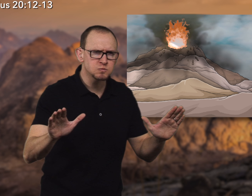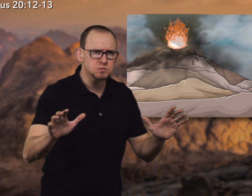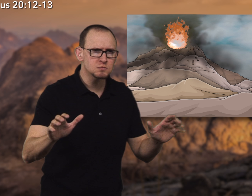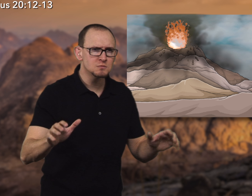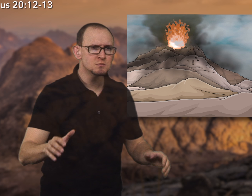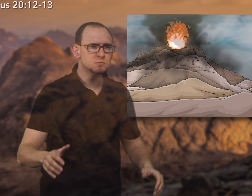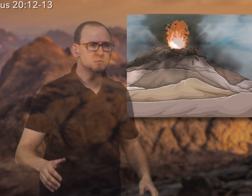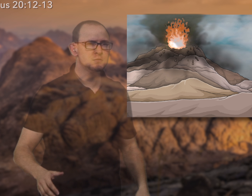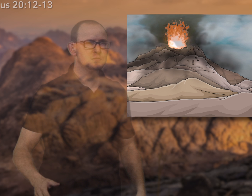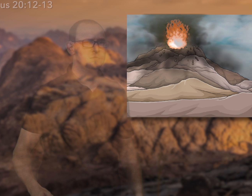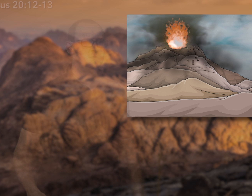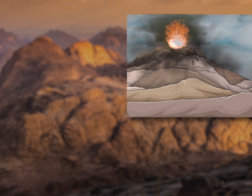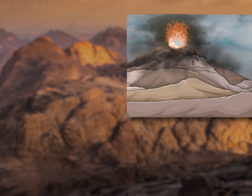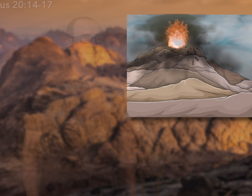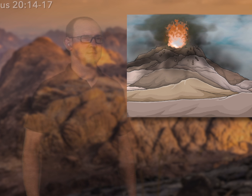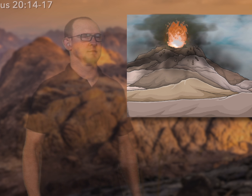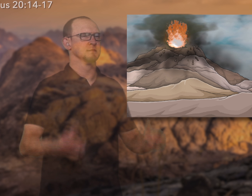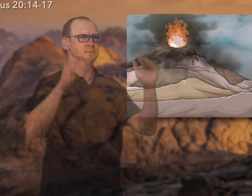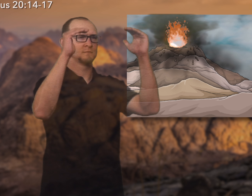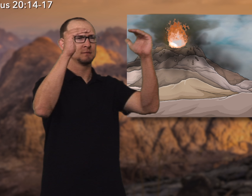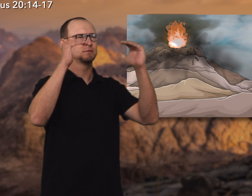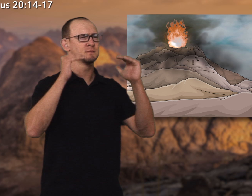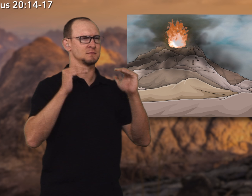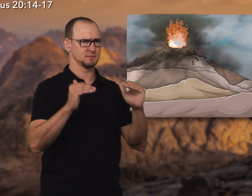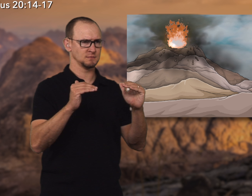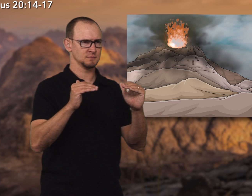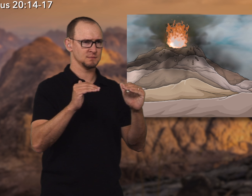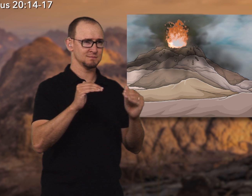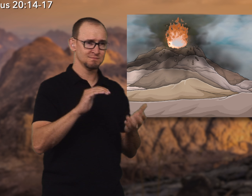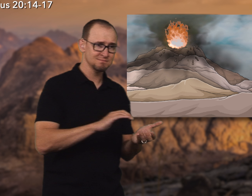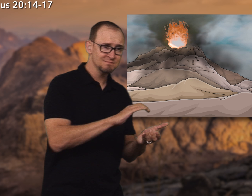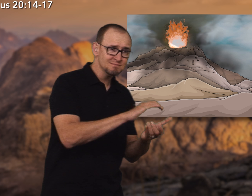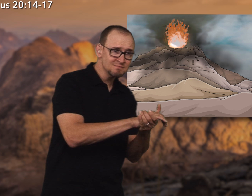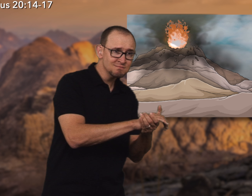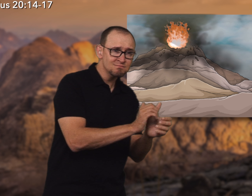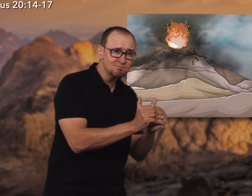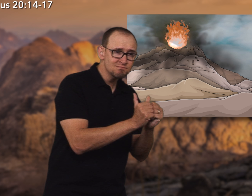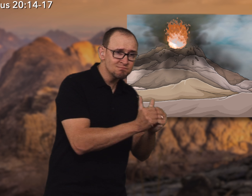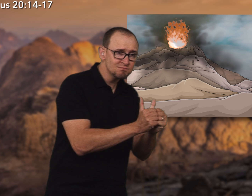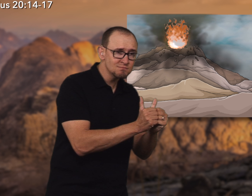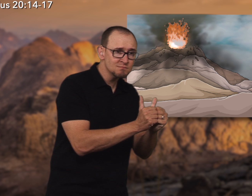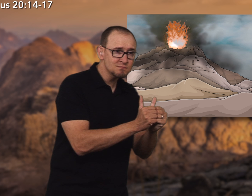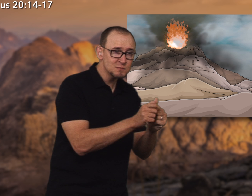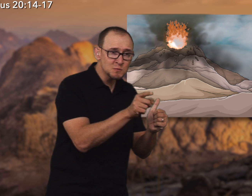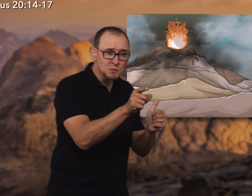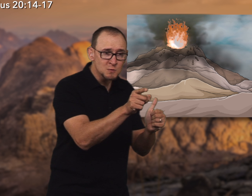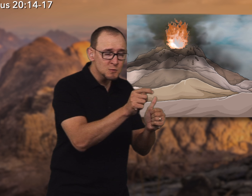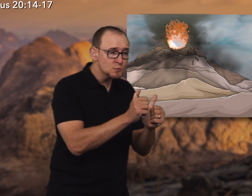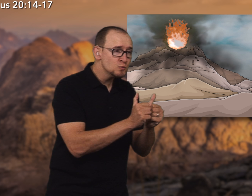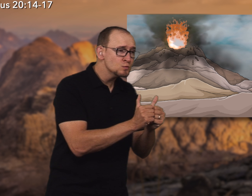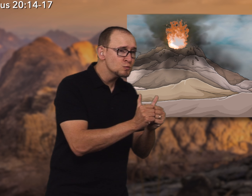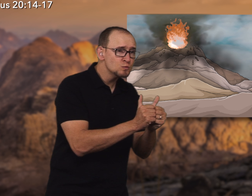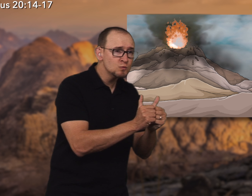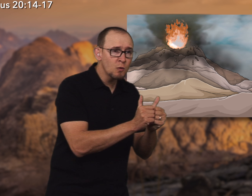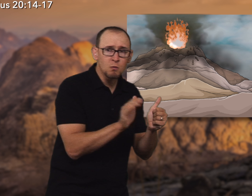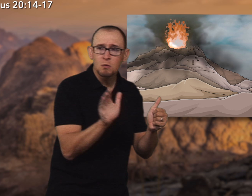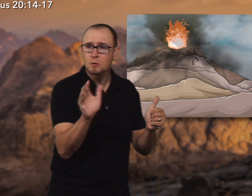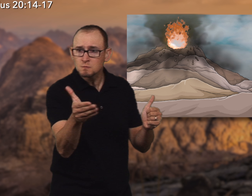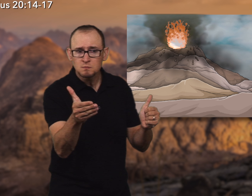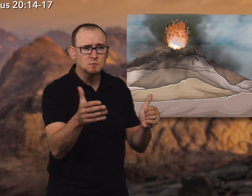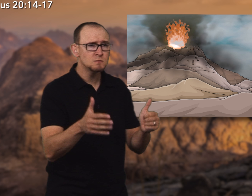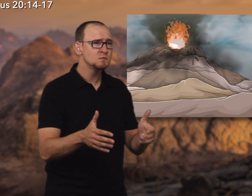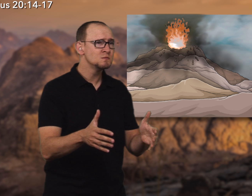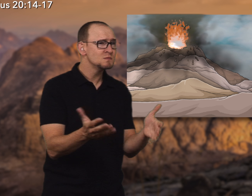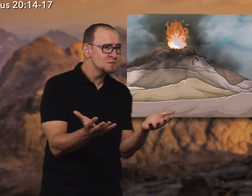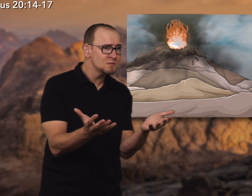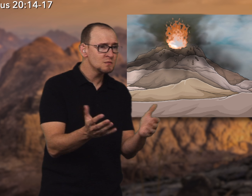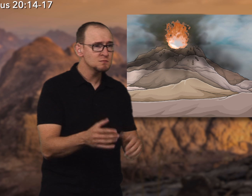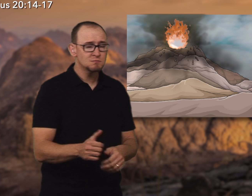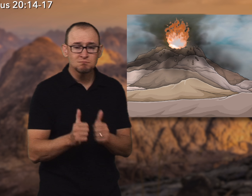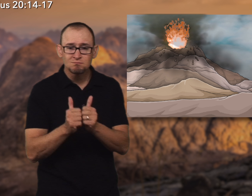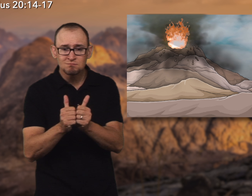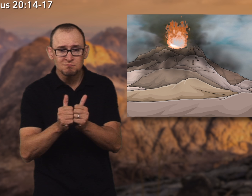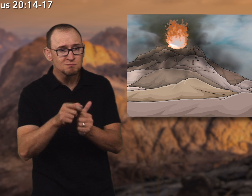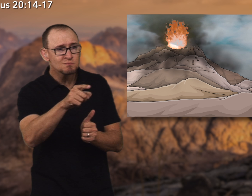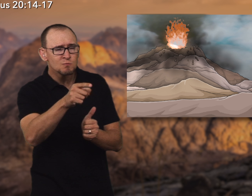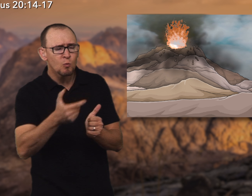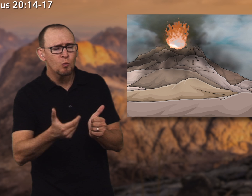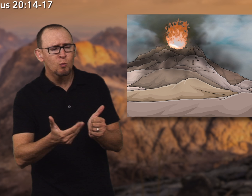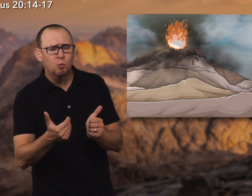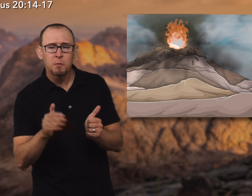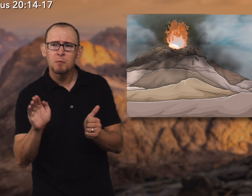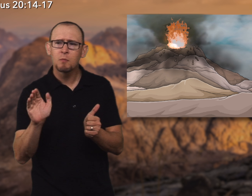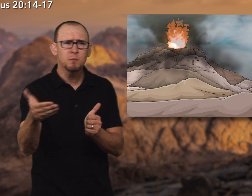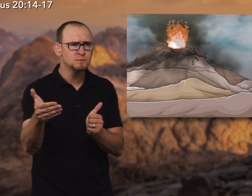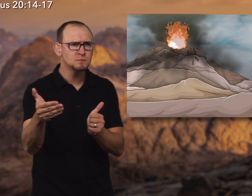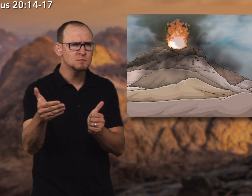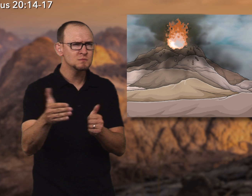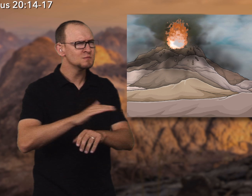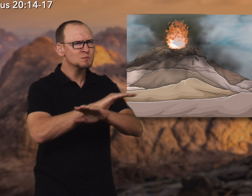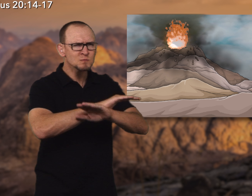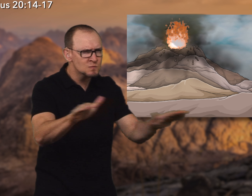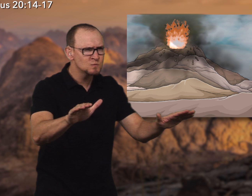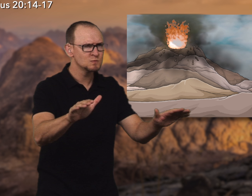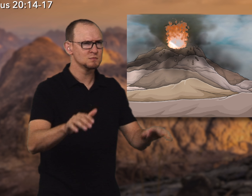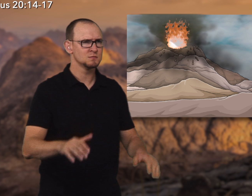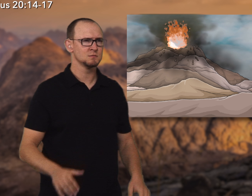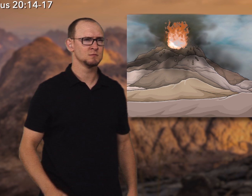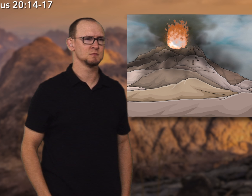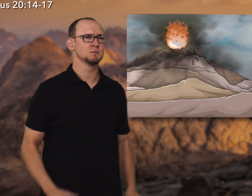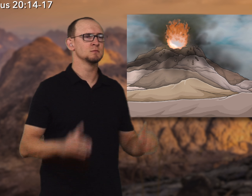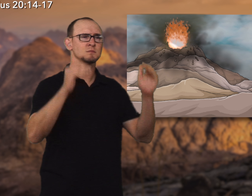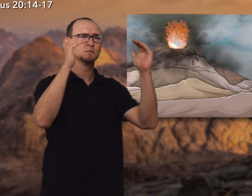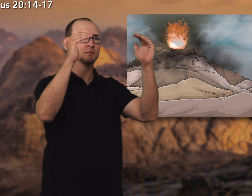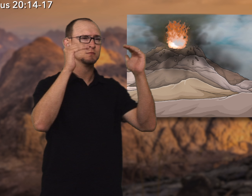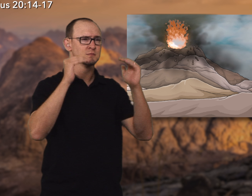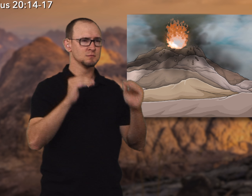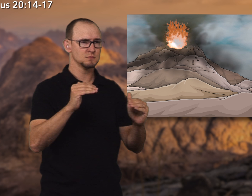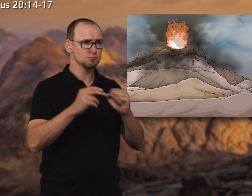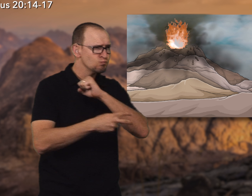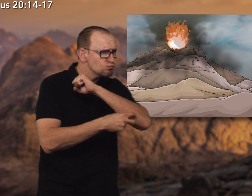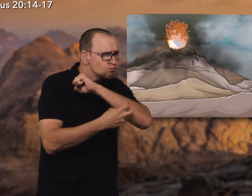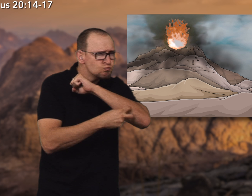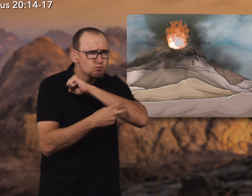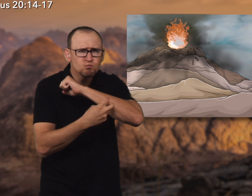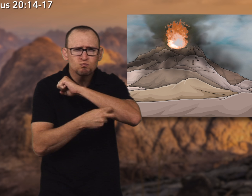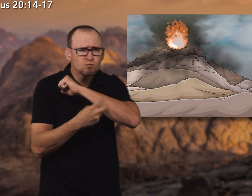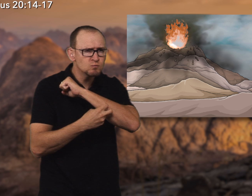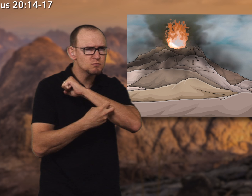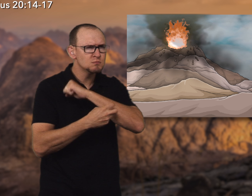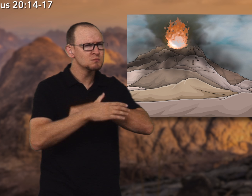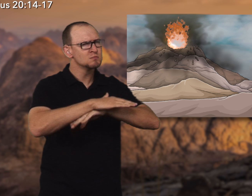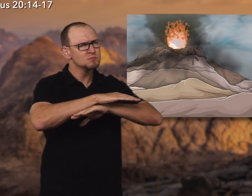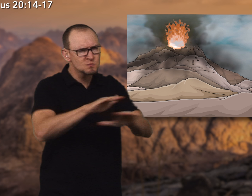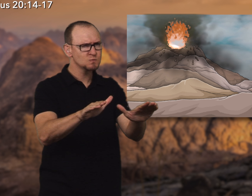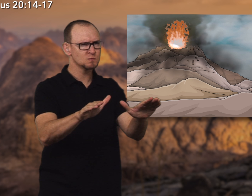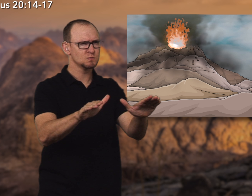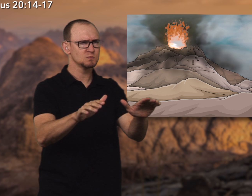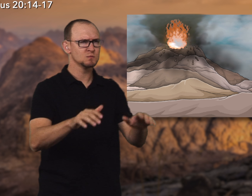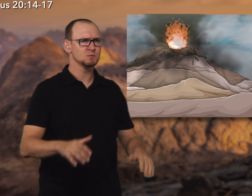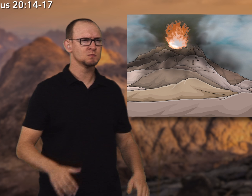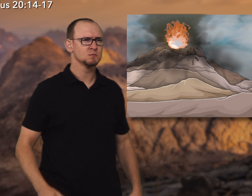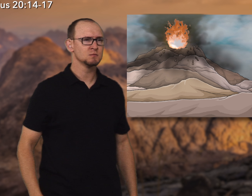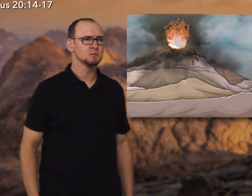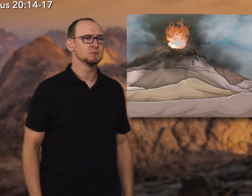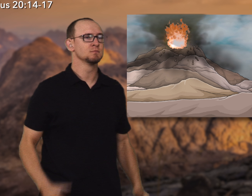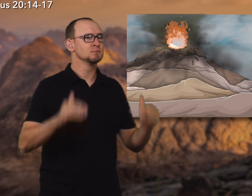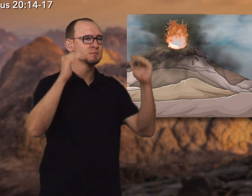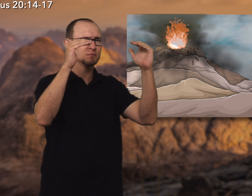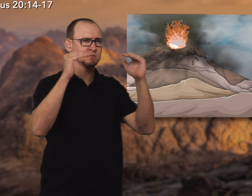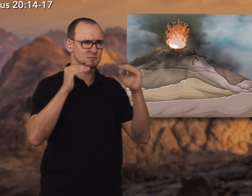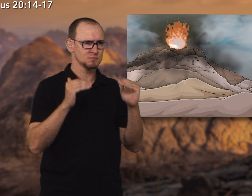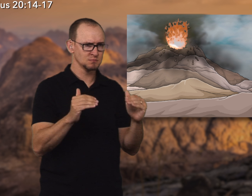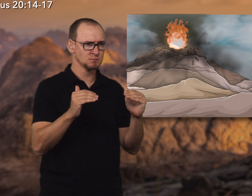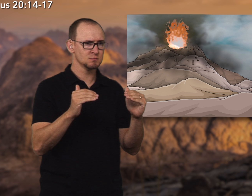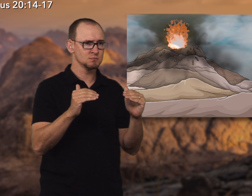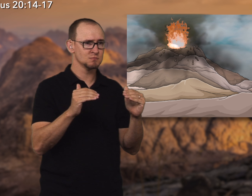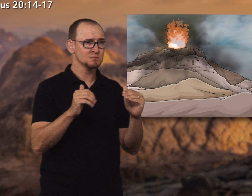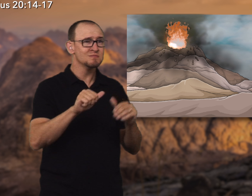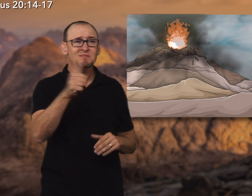You shall not commit adultery. You shall not steal. You shall not bear false witness against your neighbor.